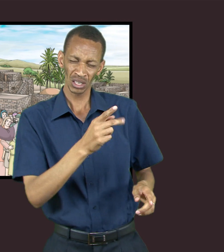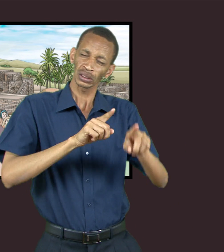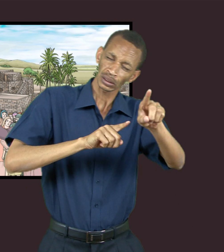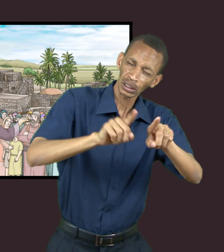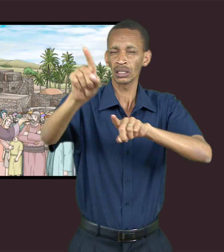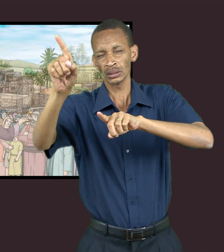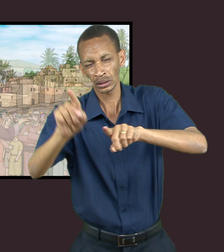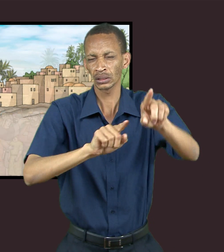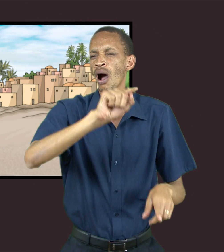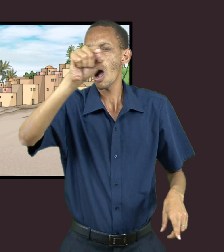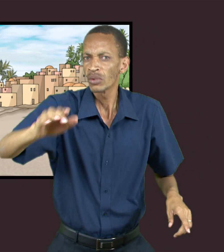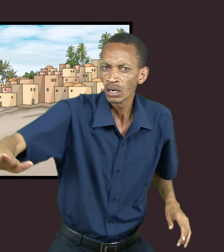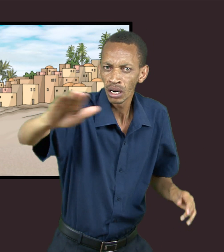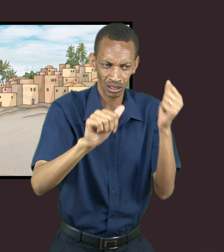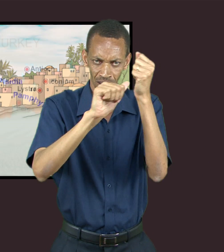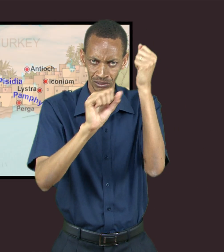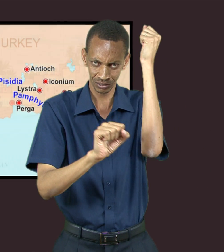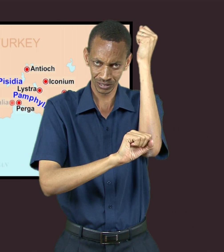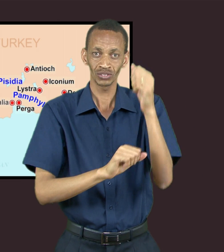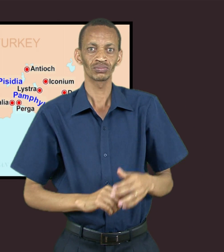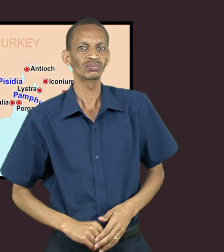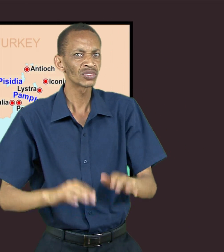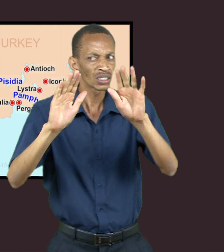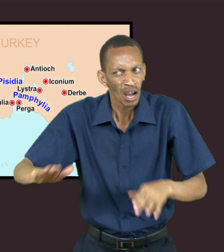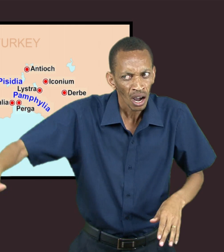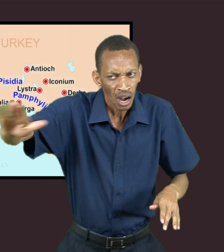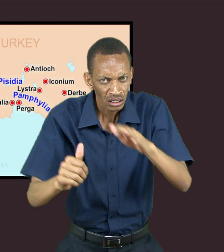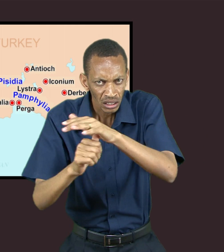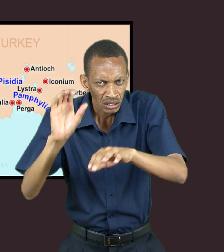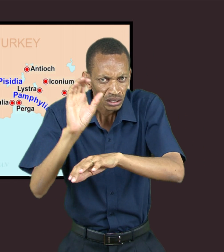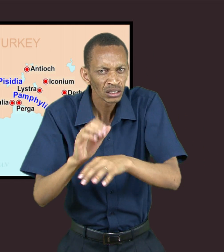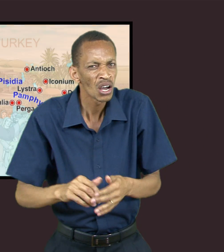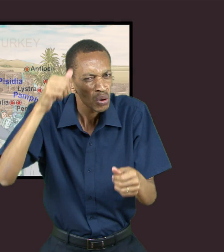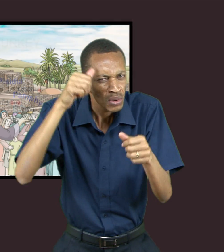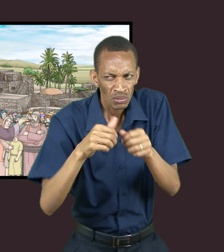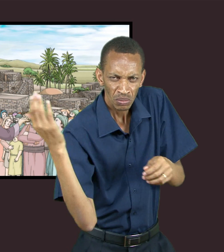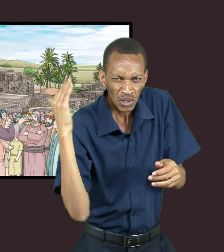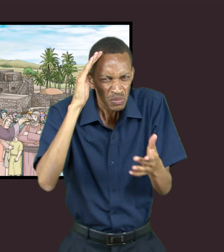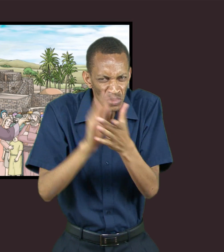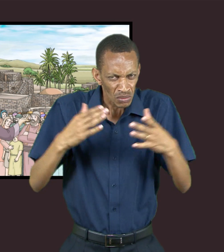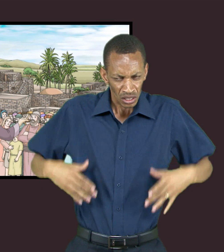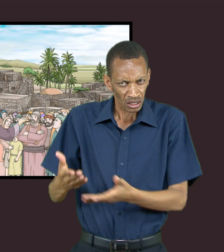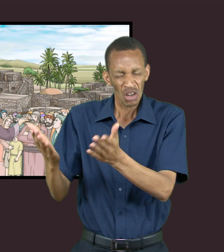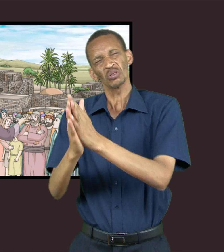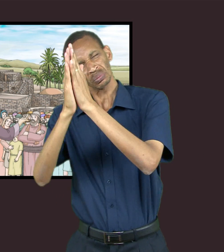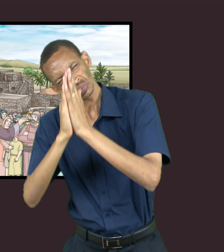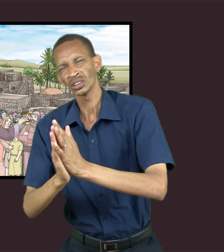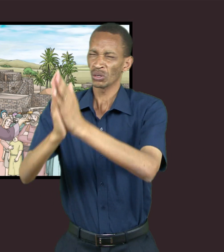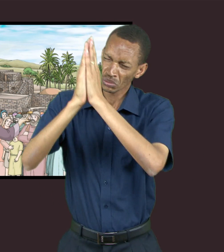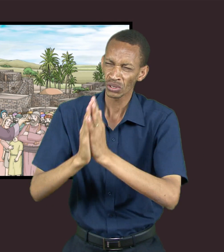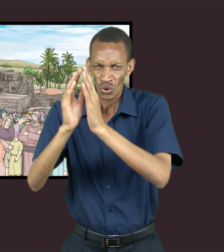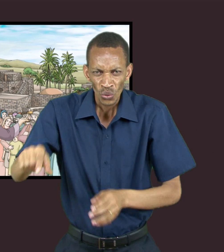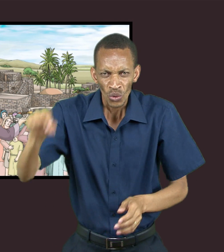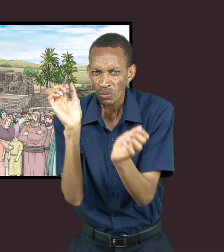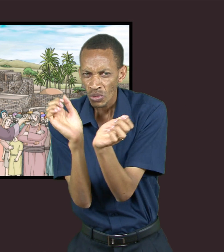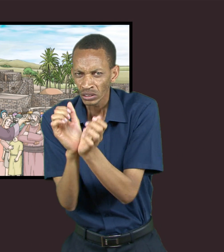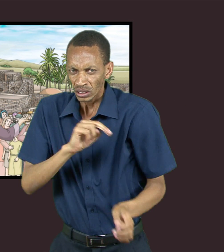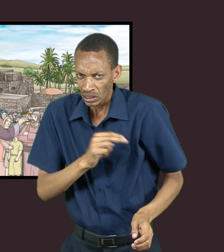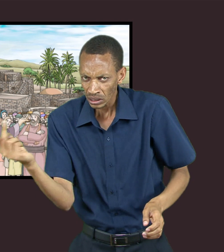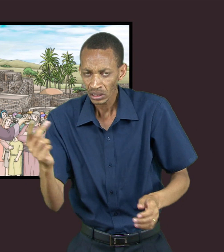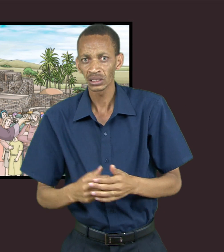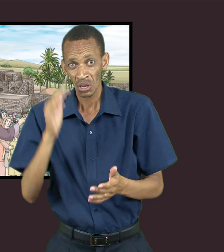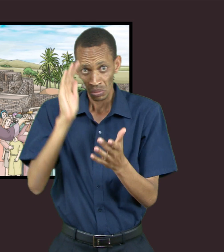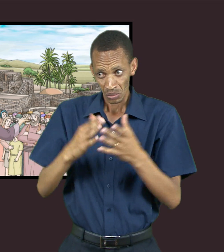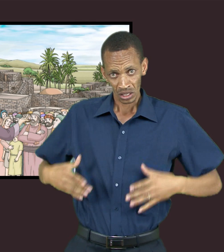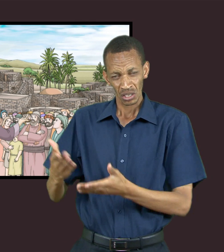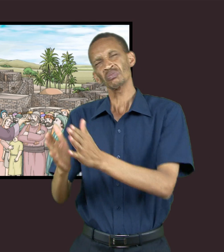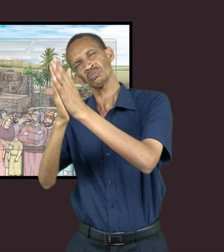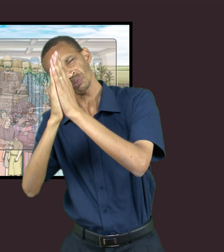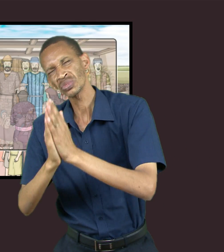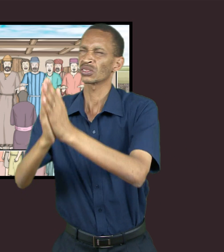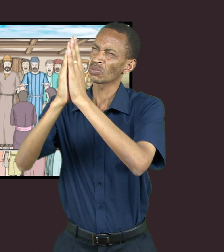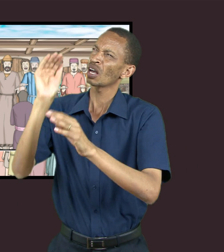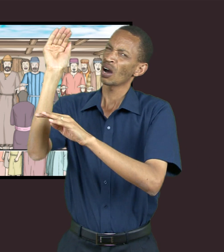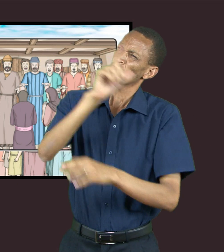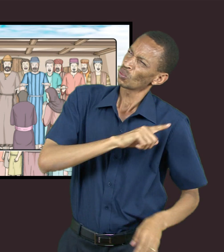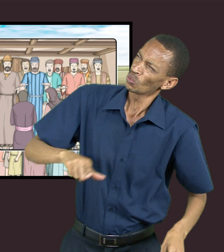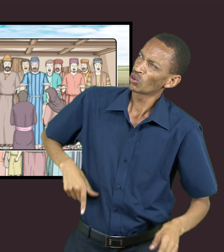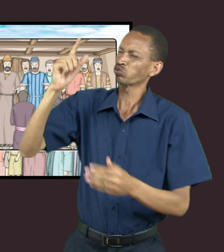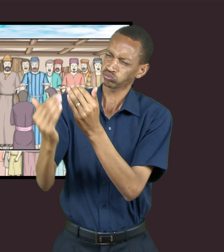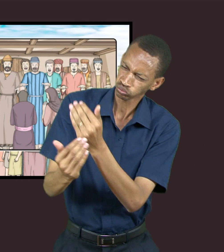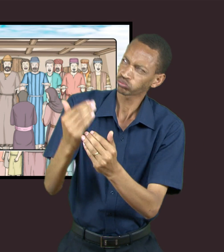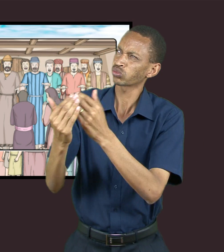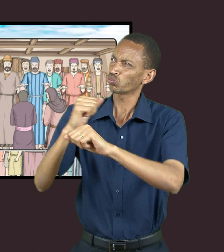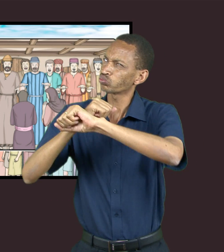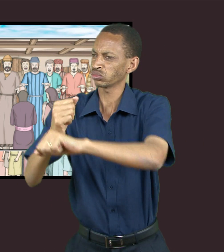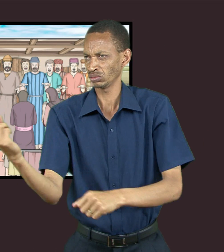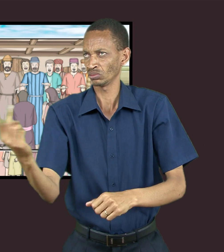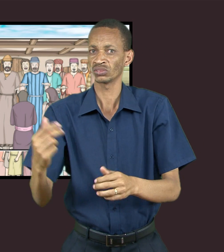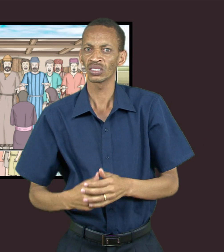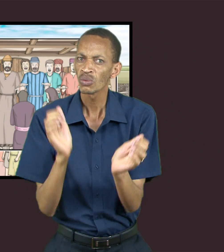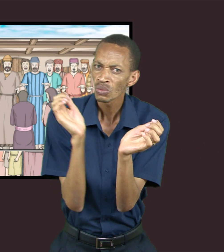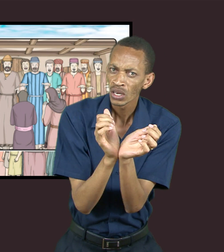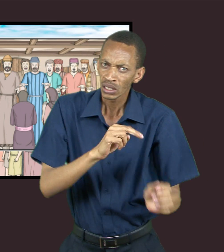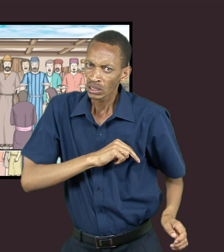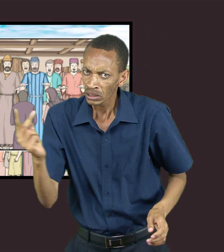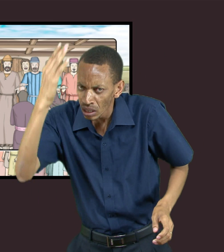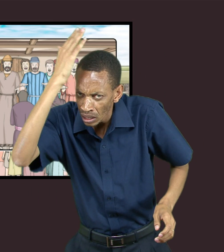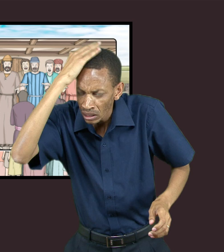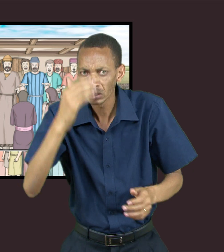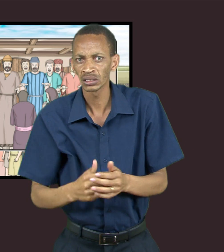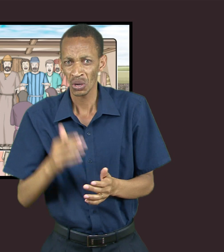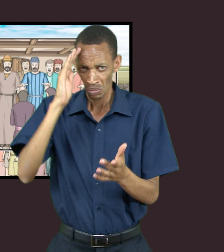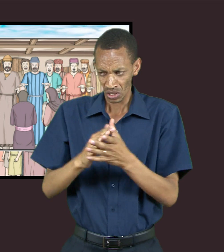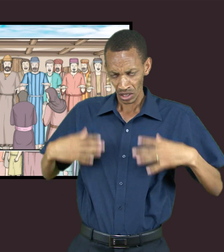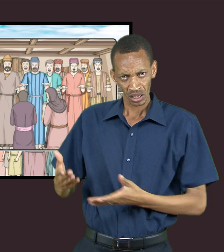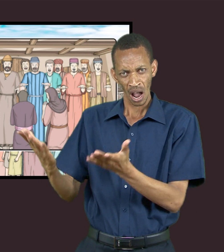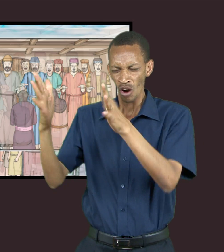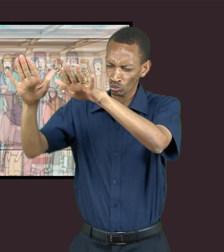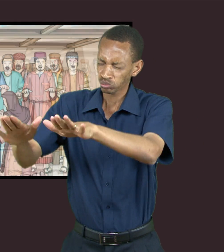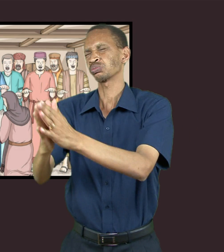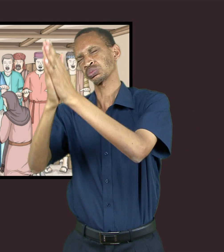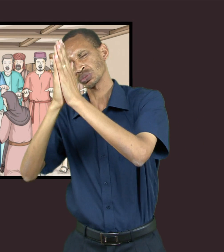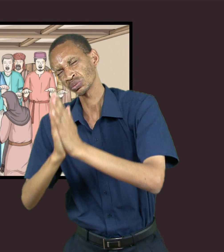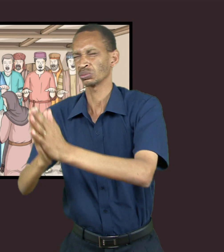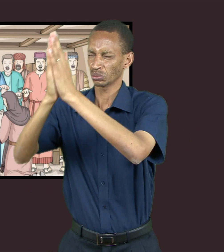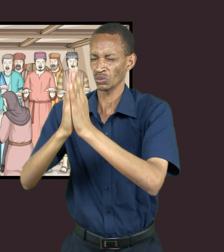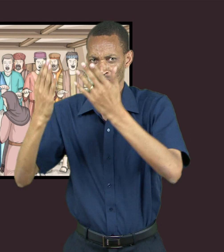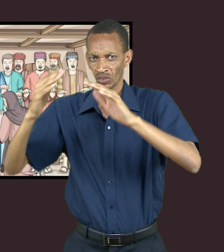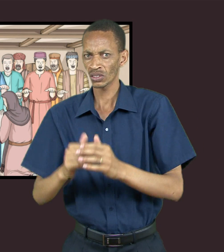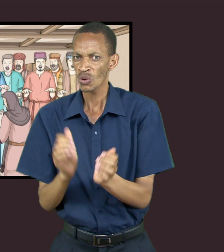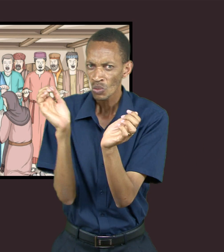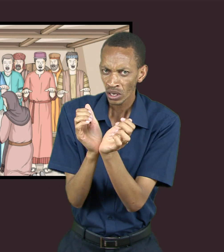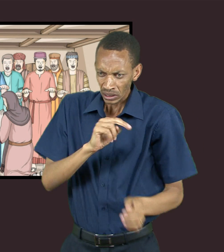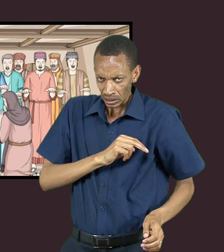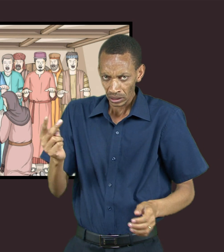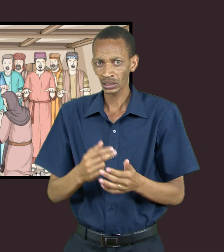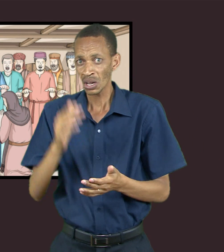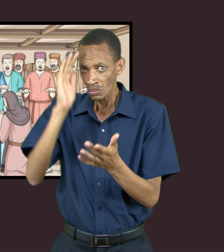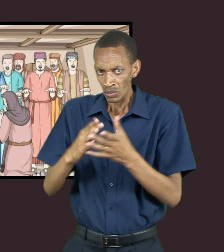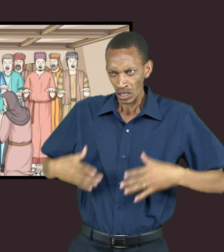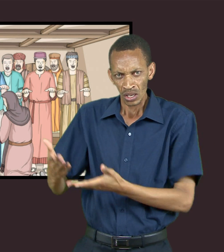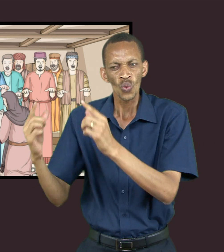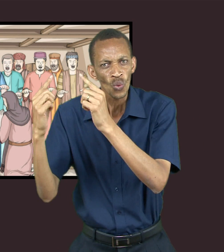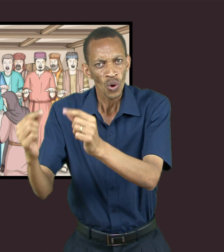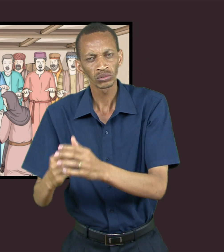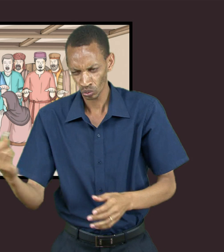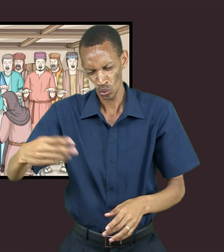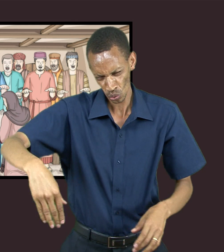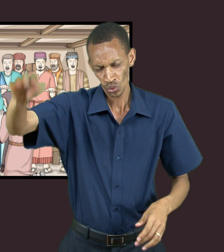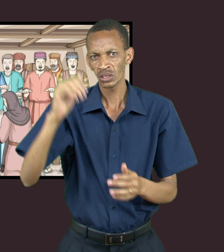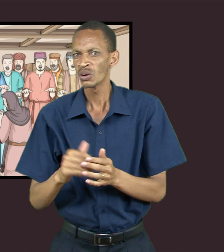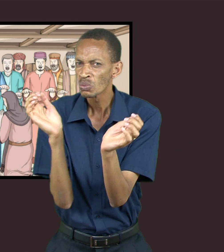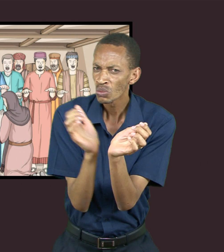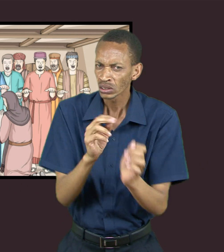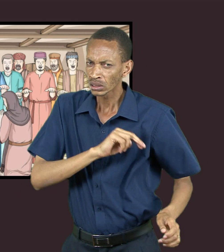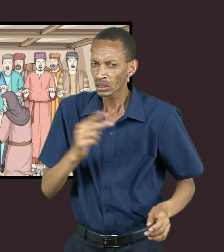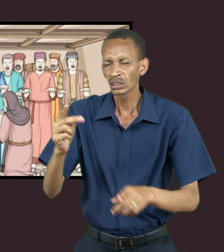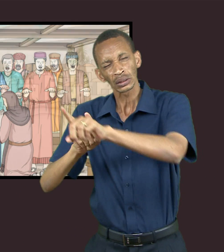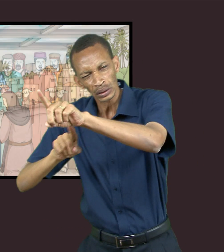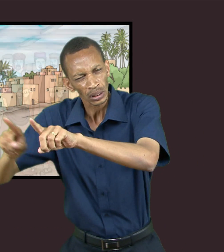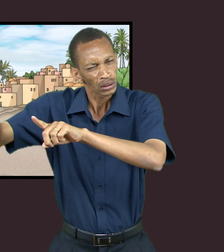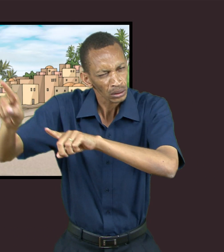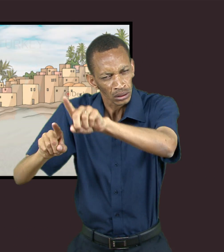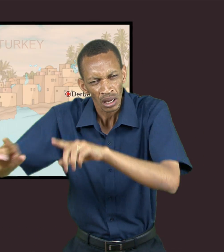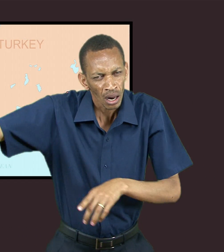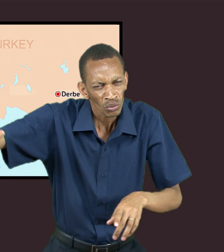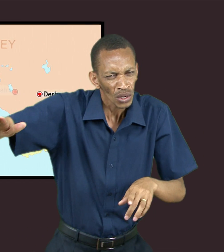From Attalia they sailed to Antioch, where they had been commended to the grace of God for the work they had just completed.